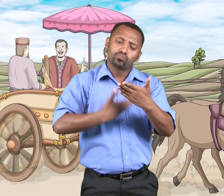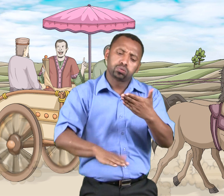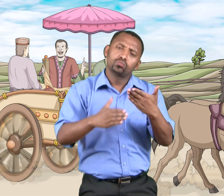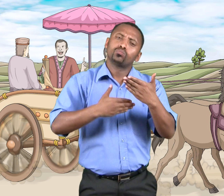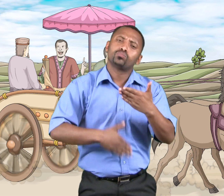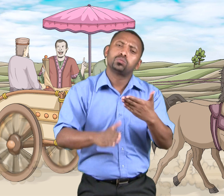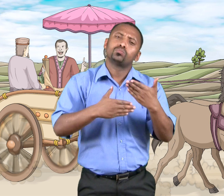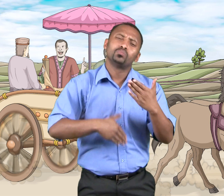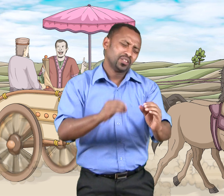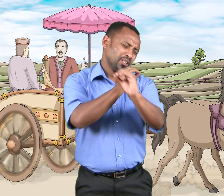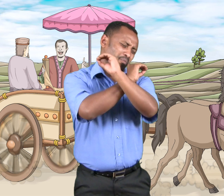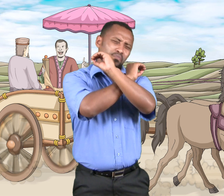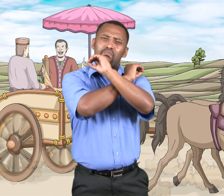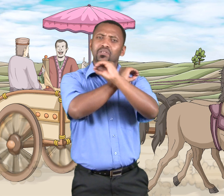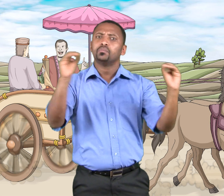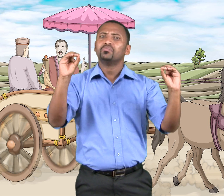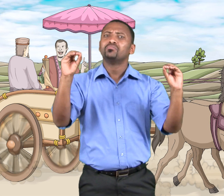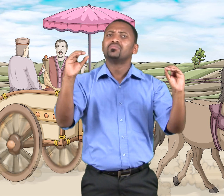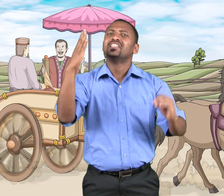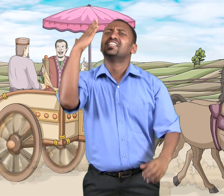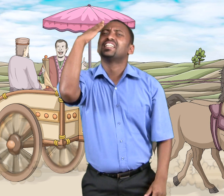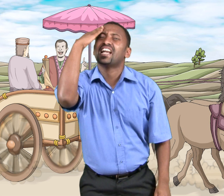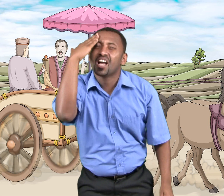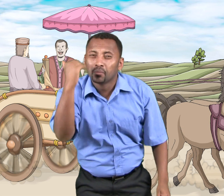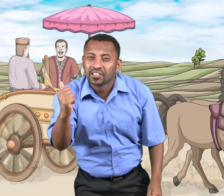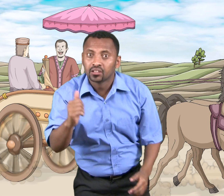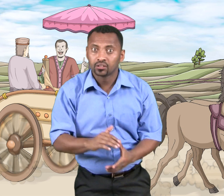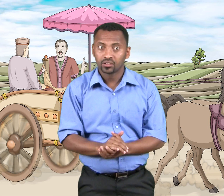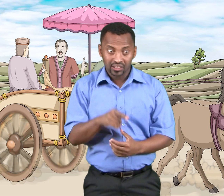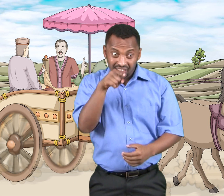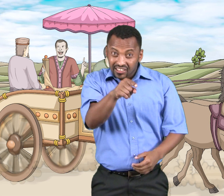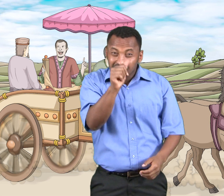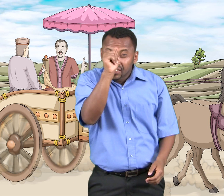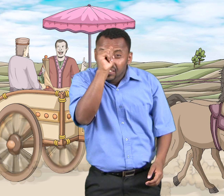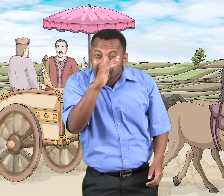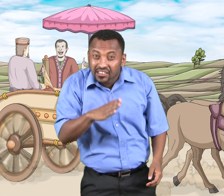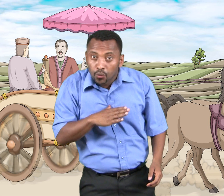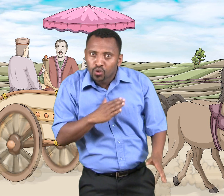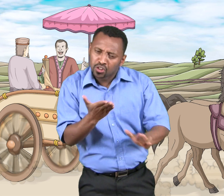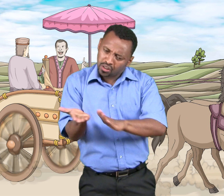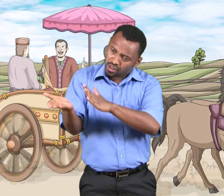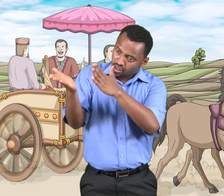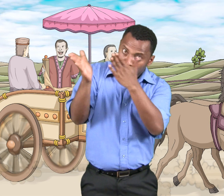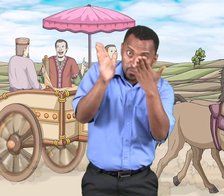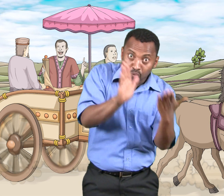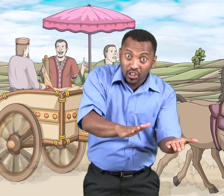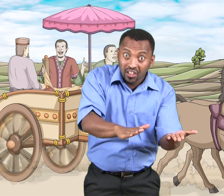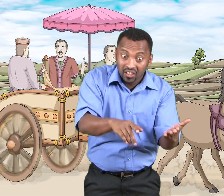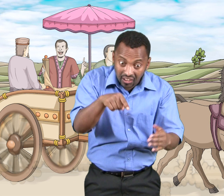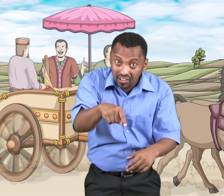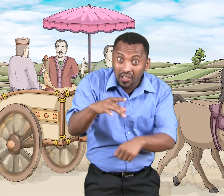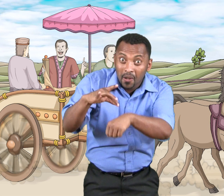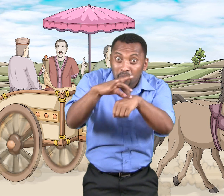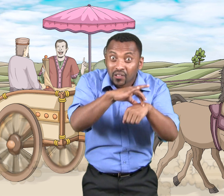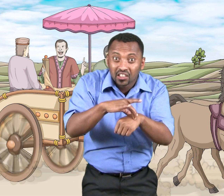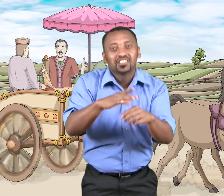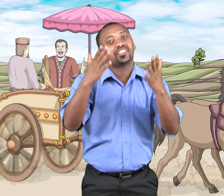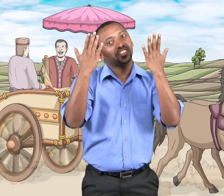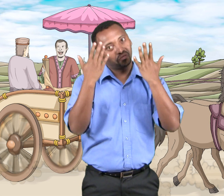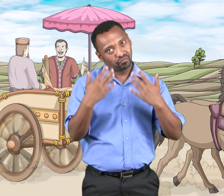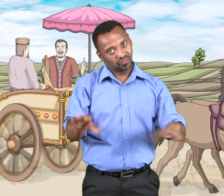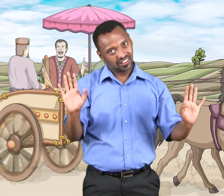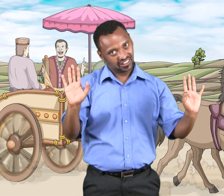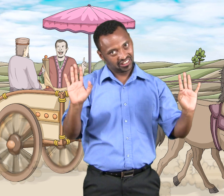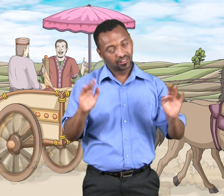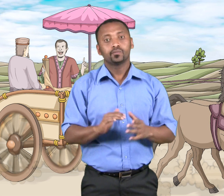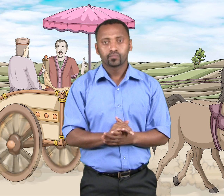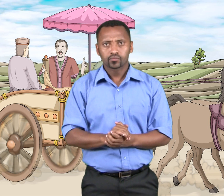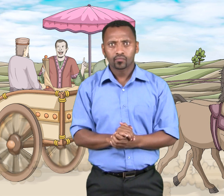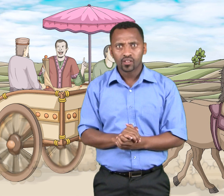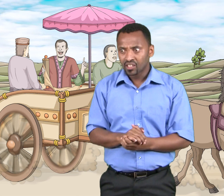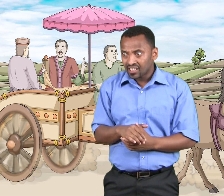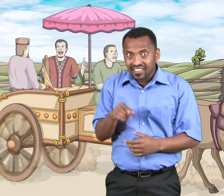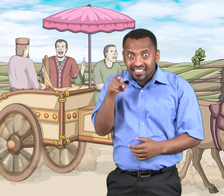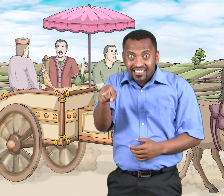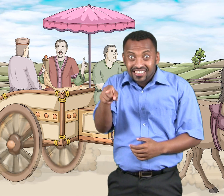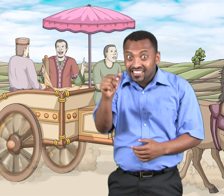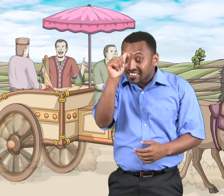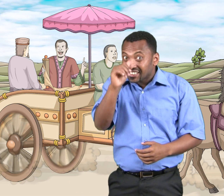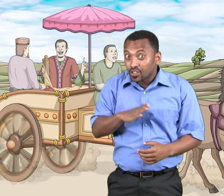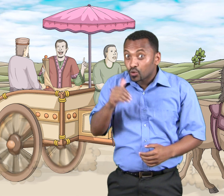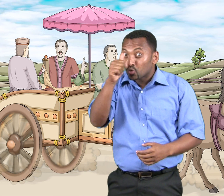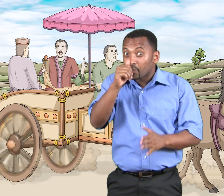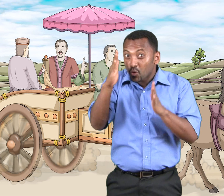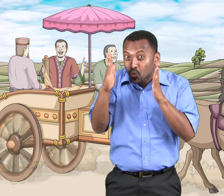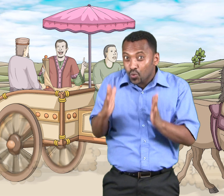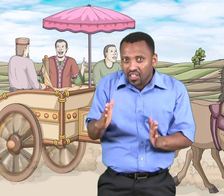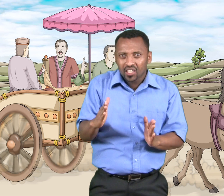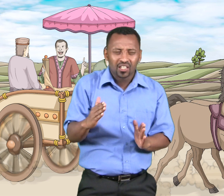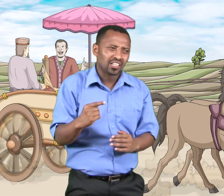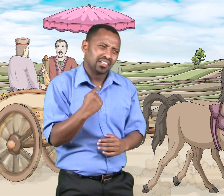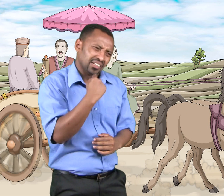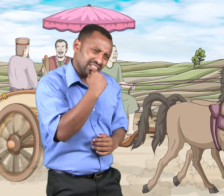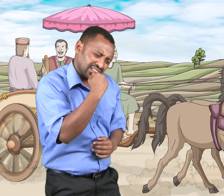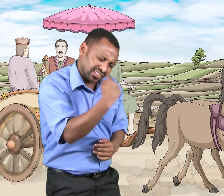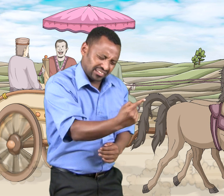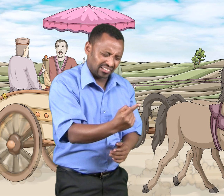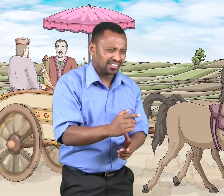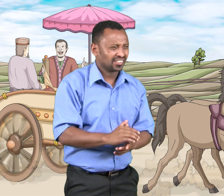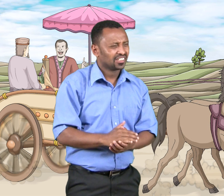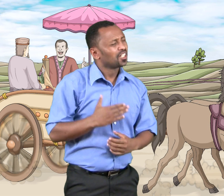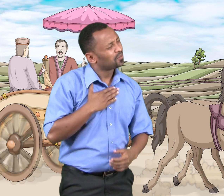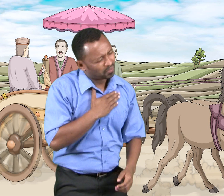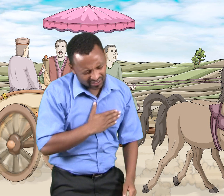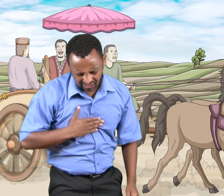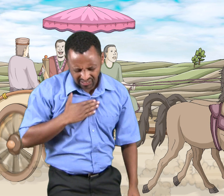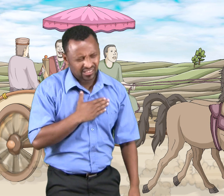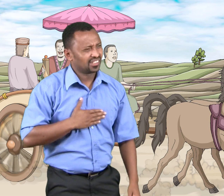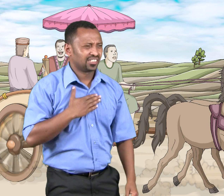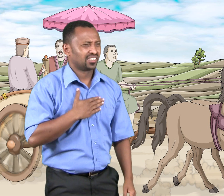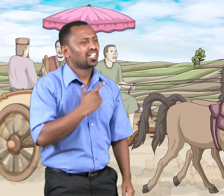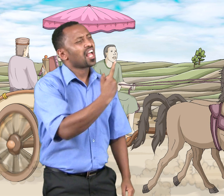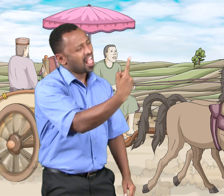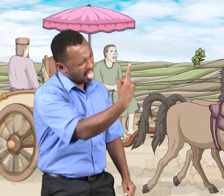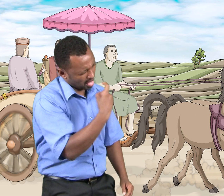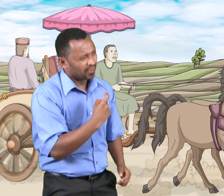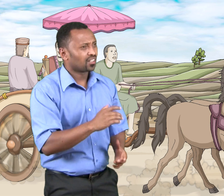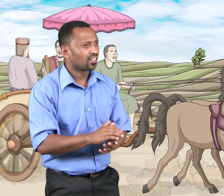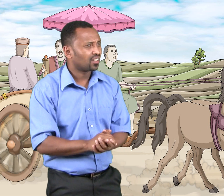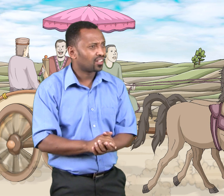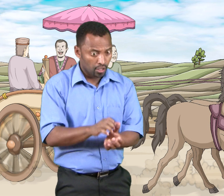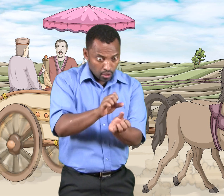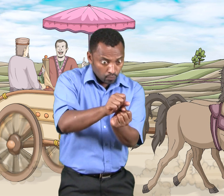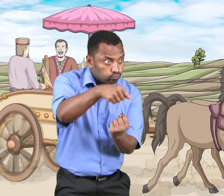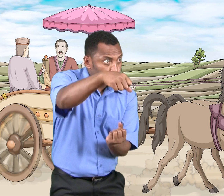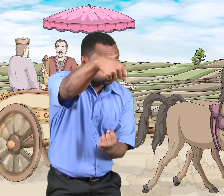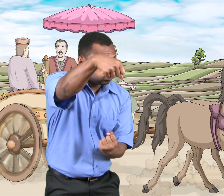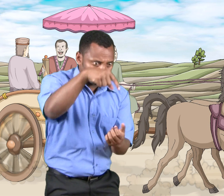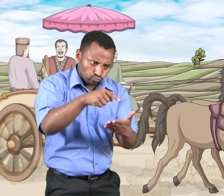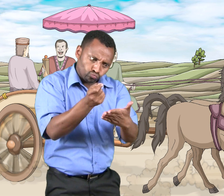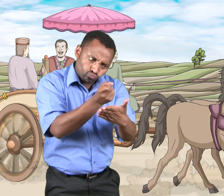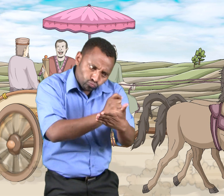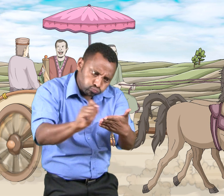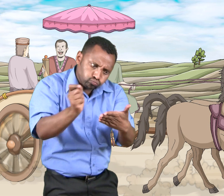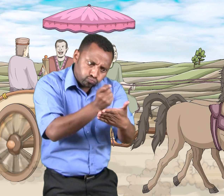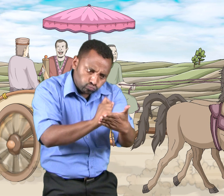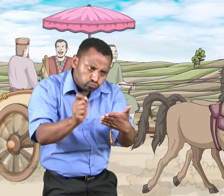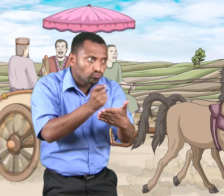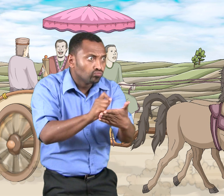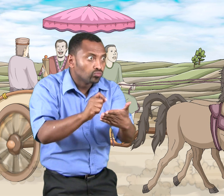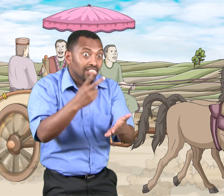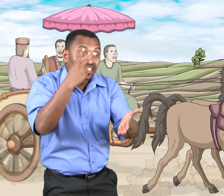For His life was removed from the earth.”